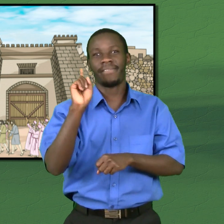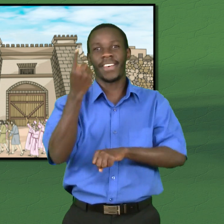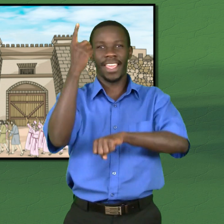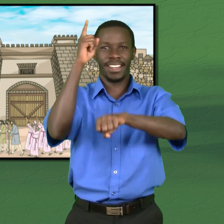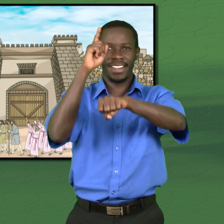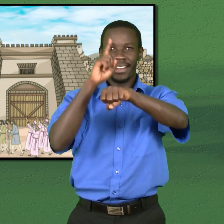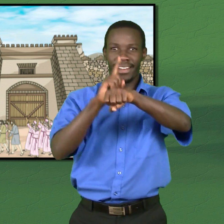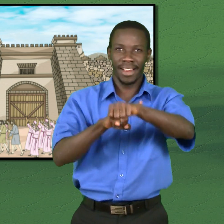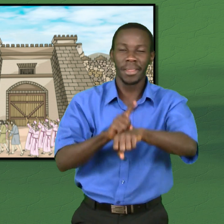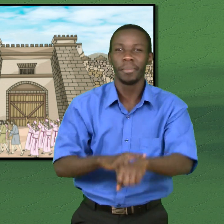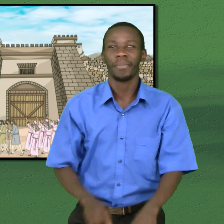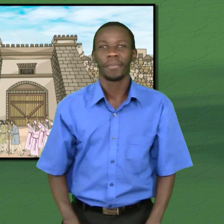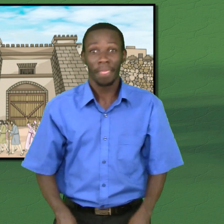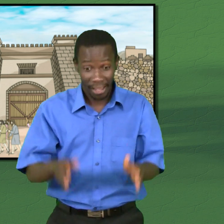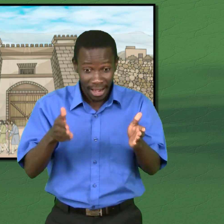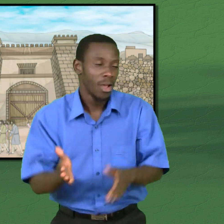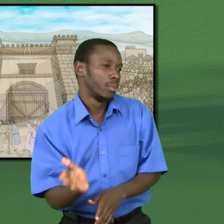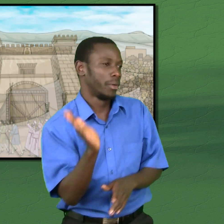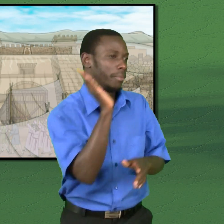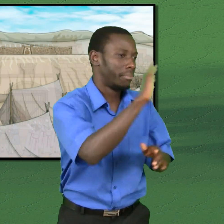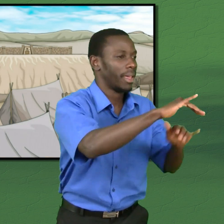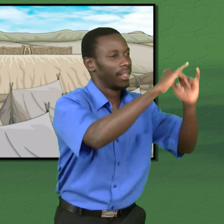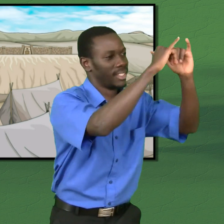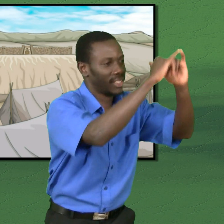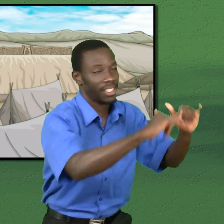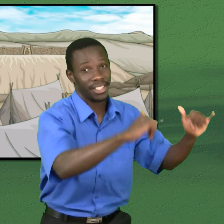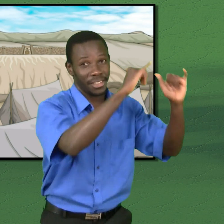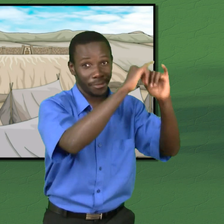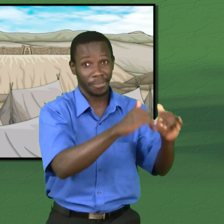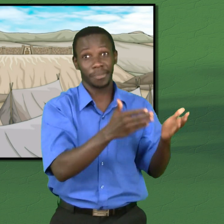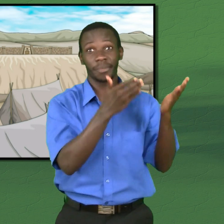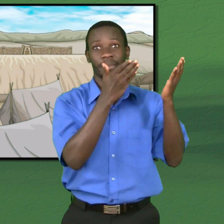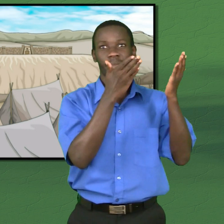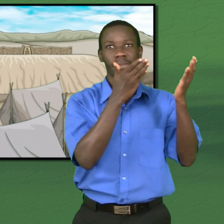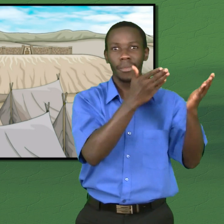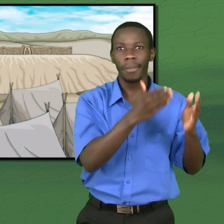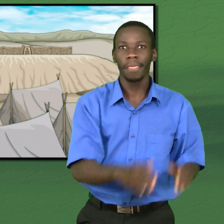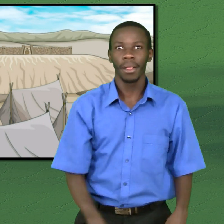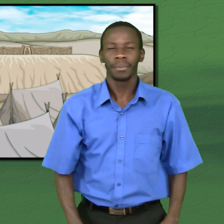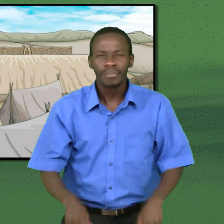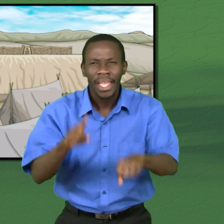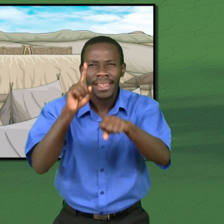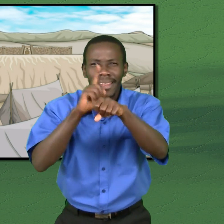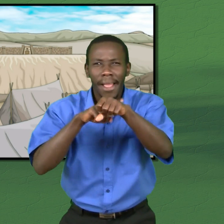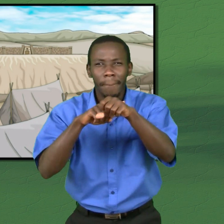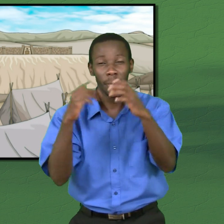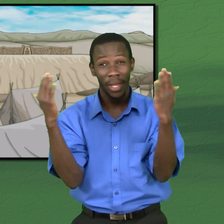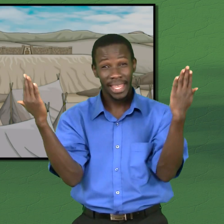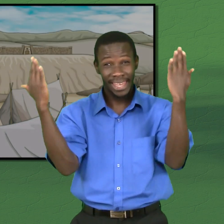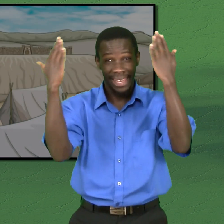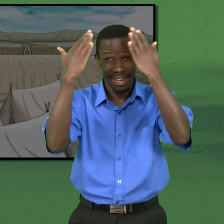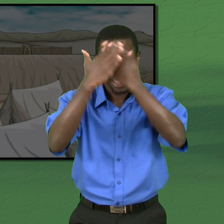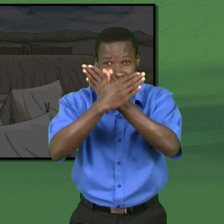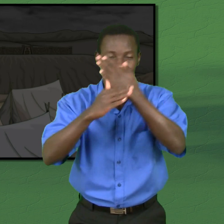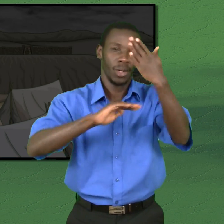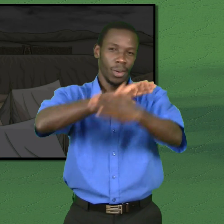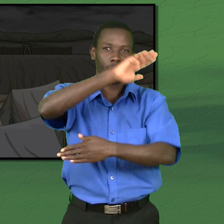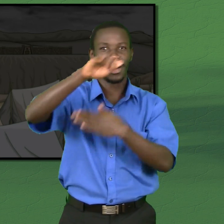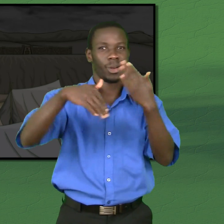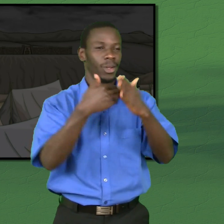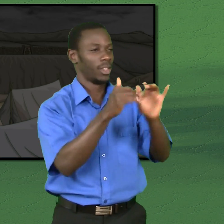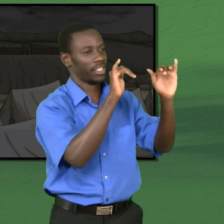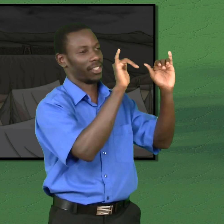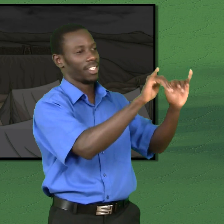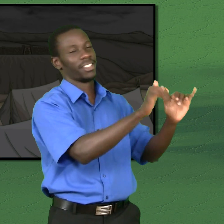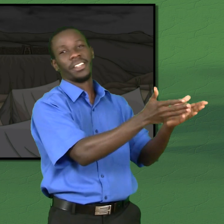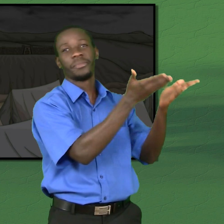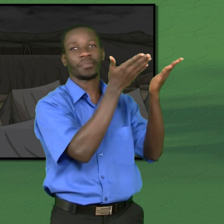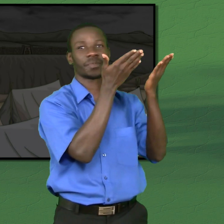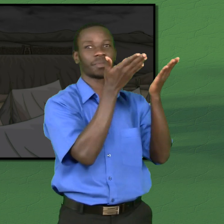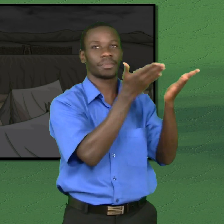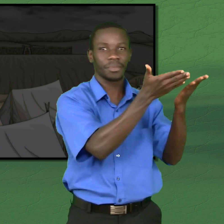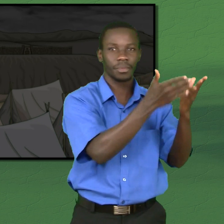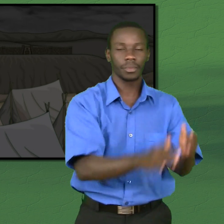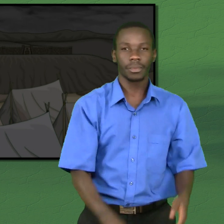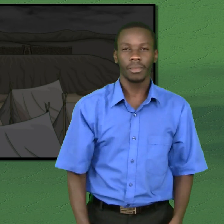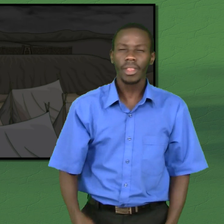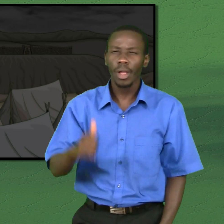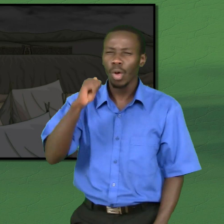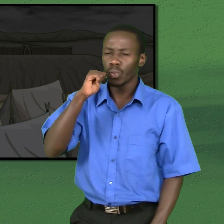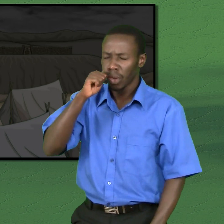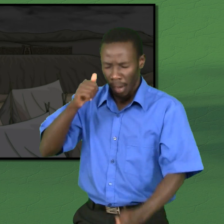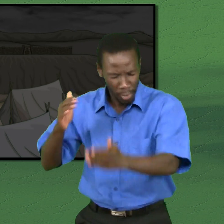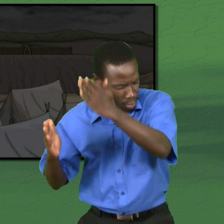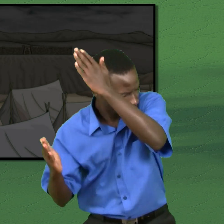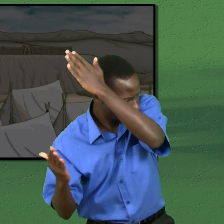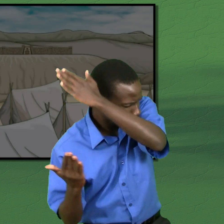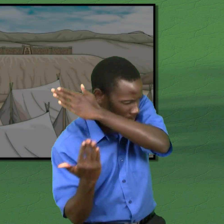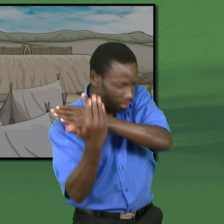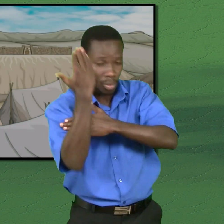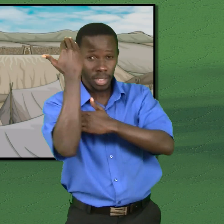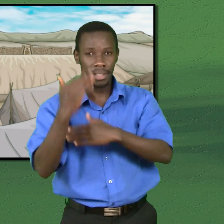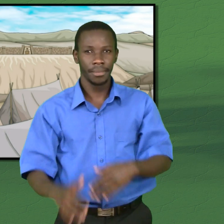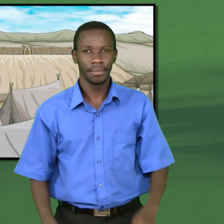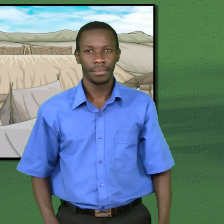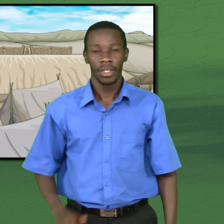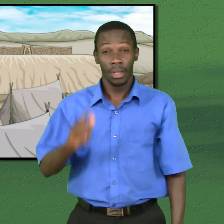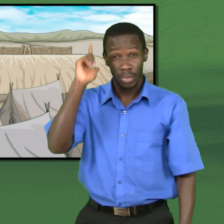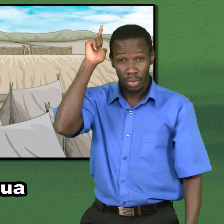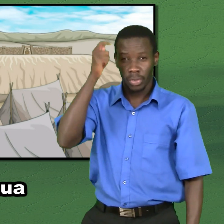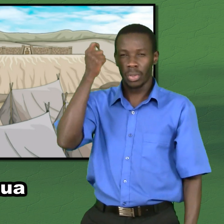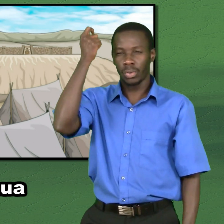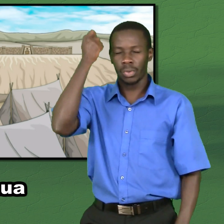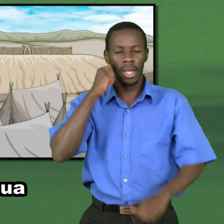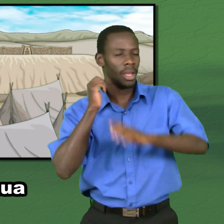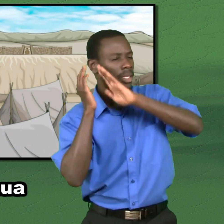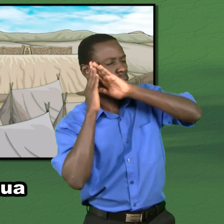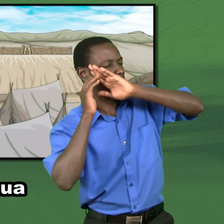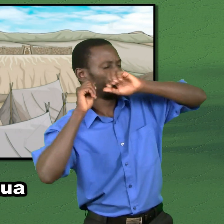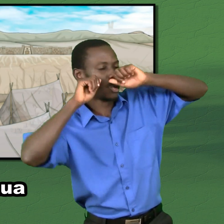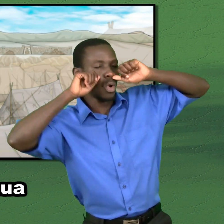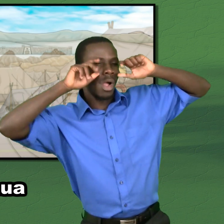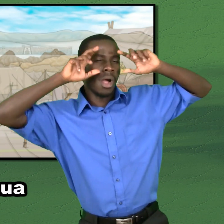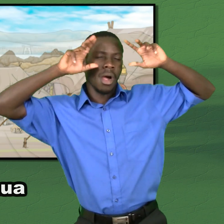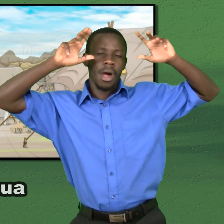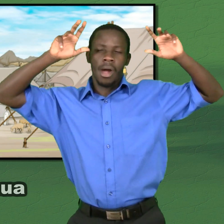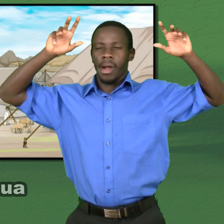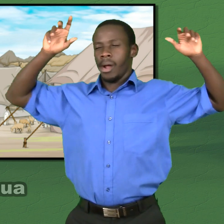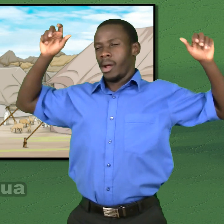And the people returned to the camp and spent the night there.